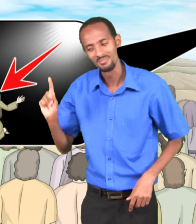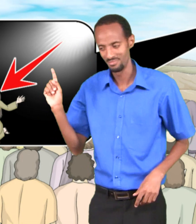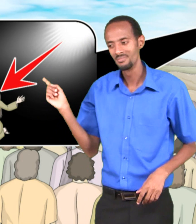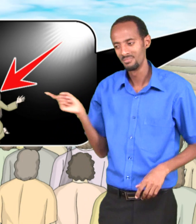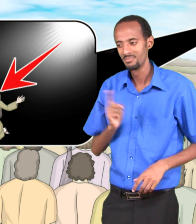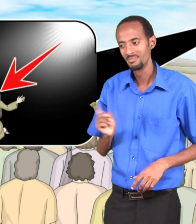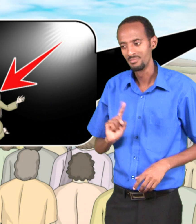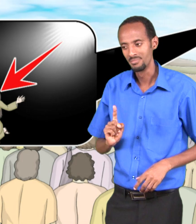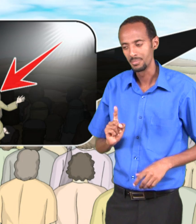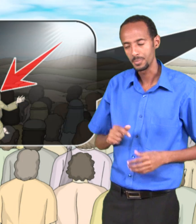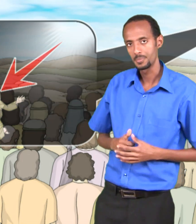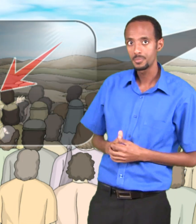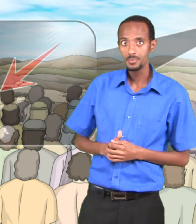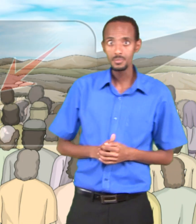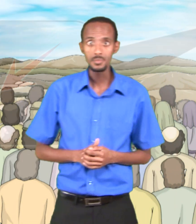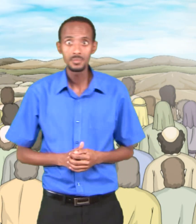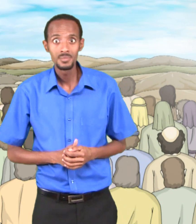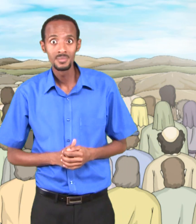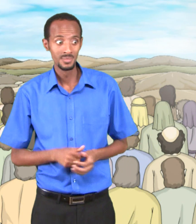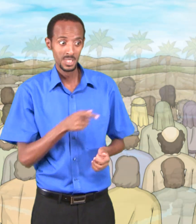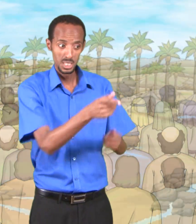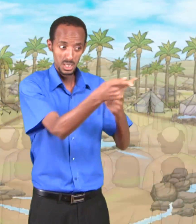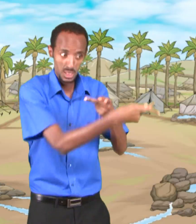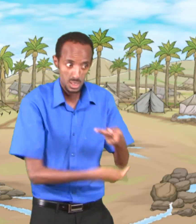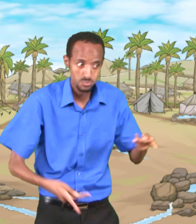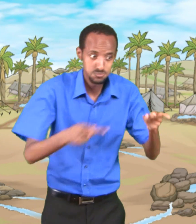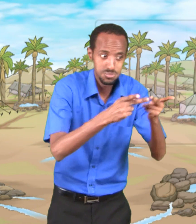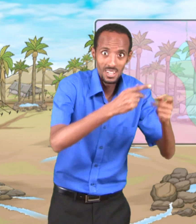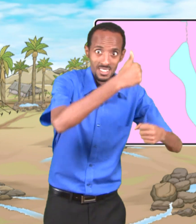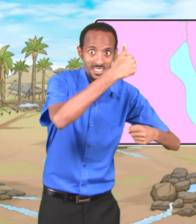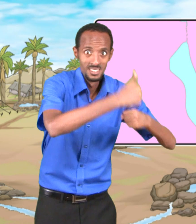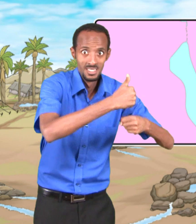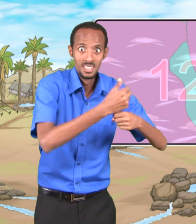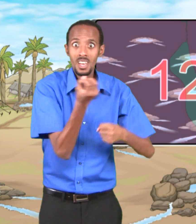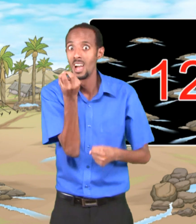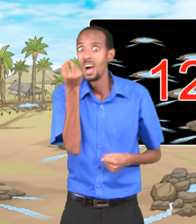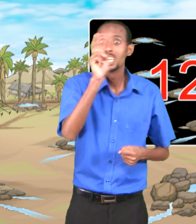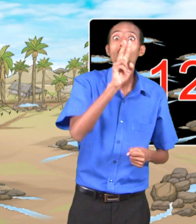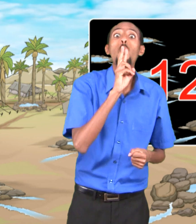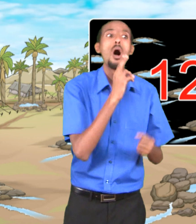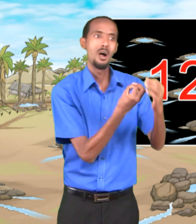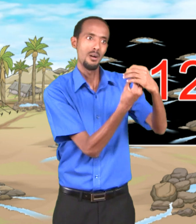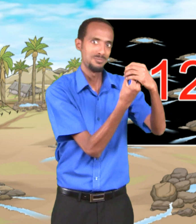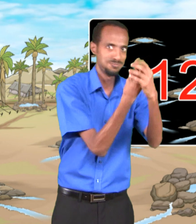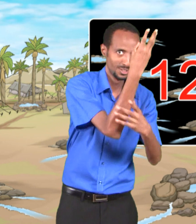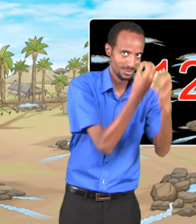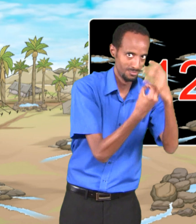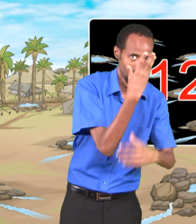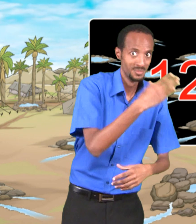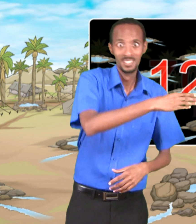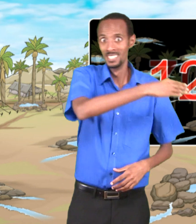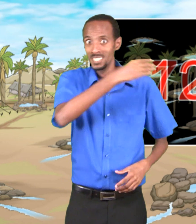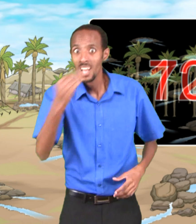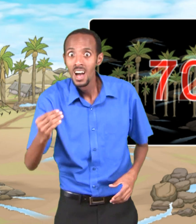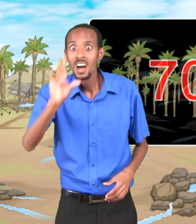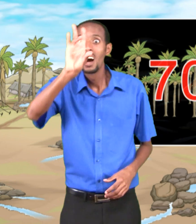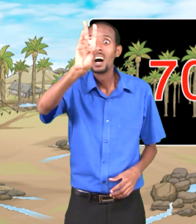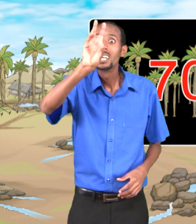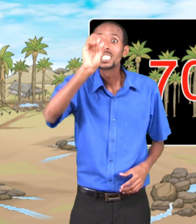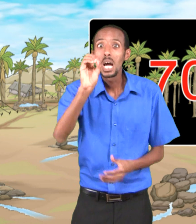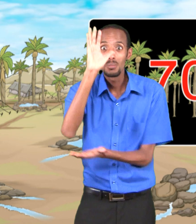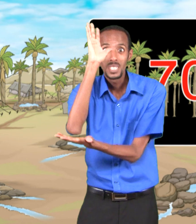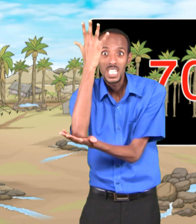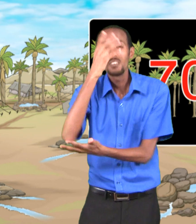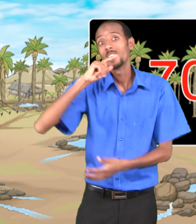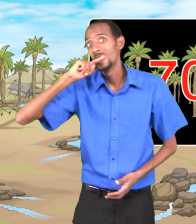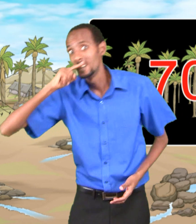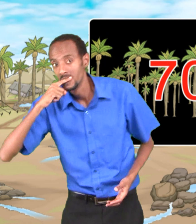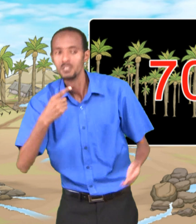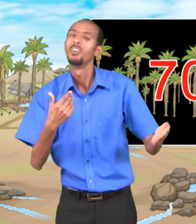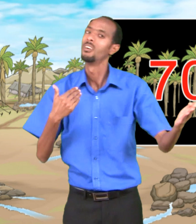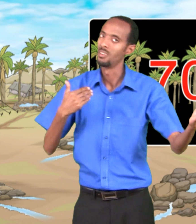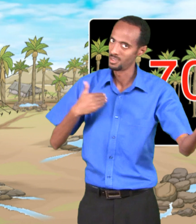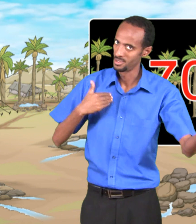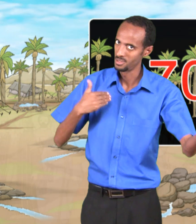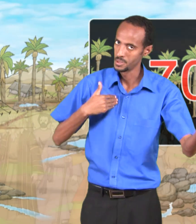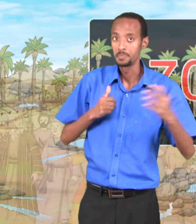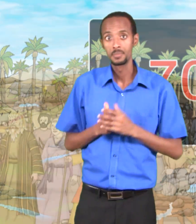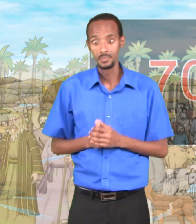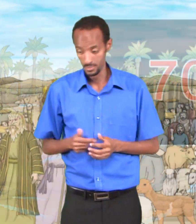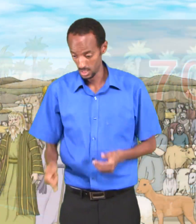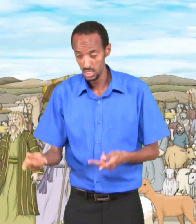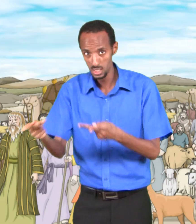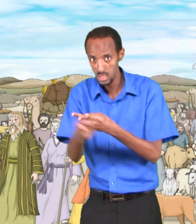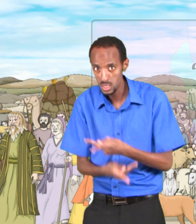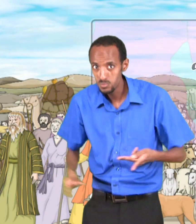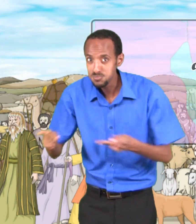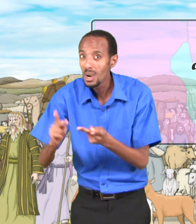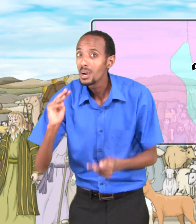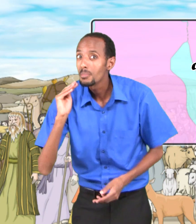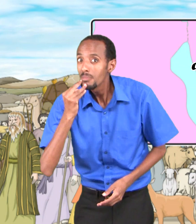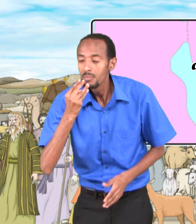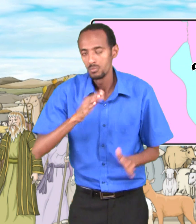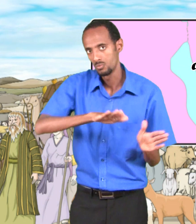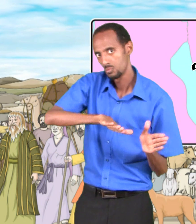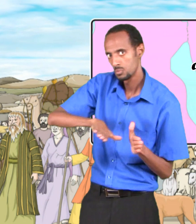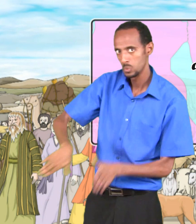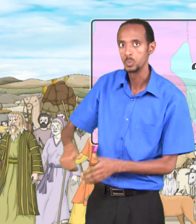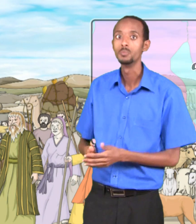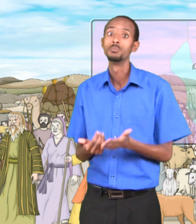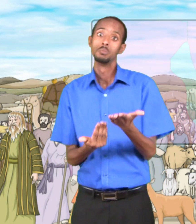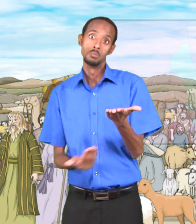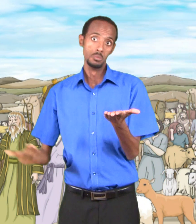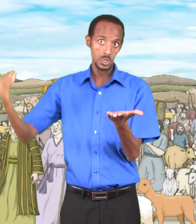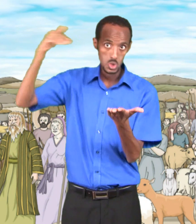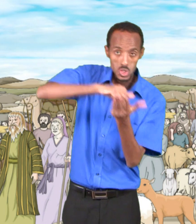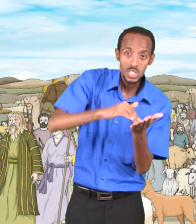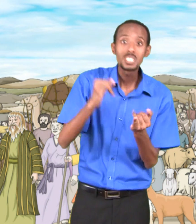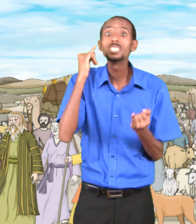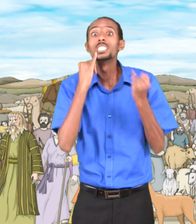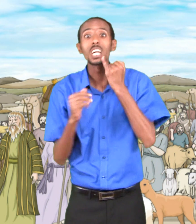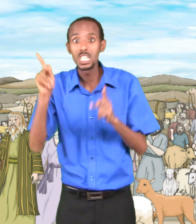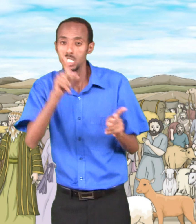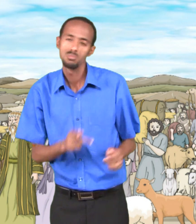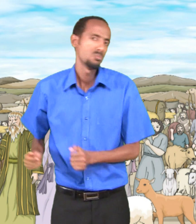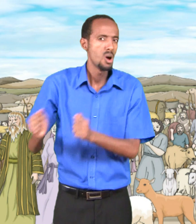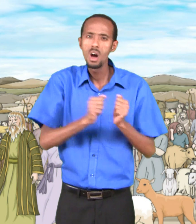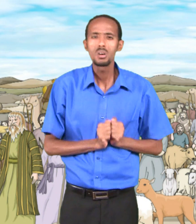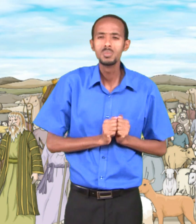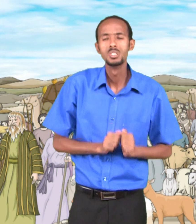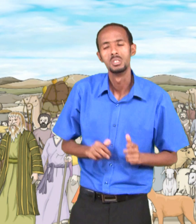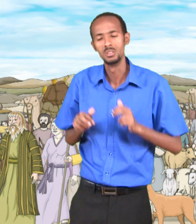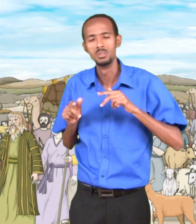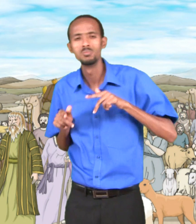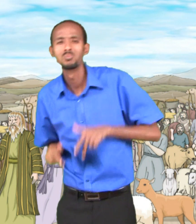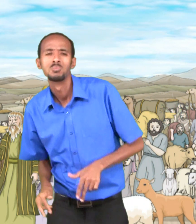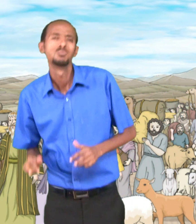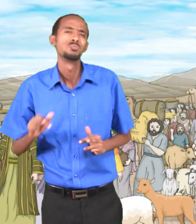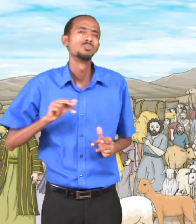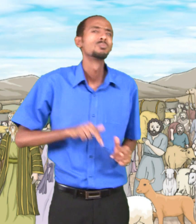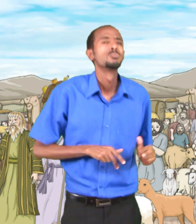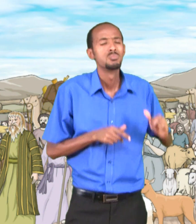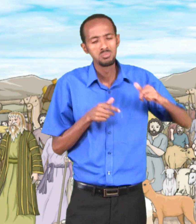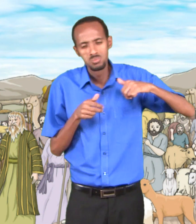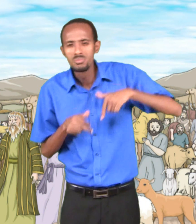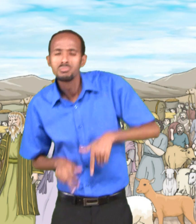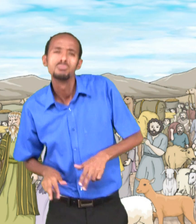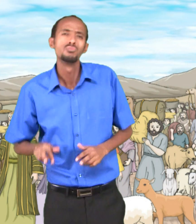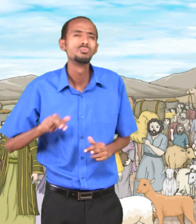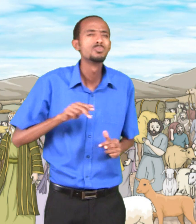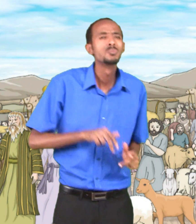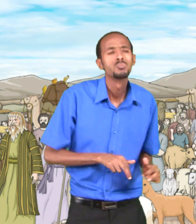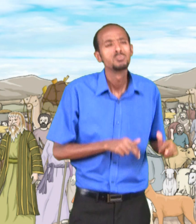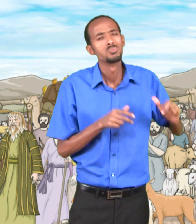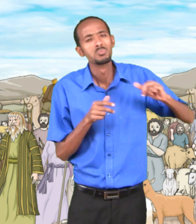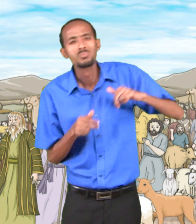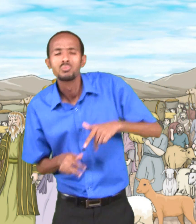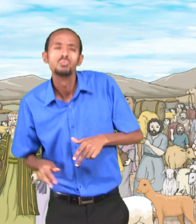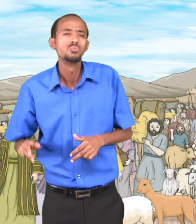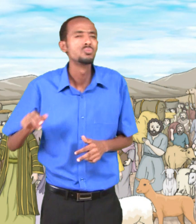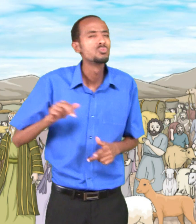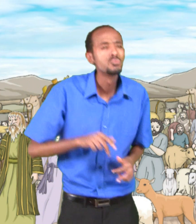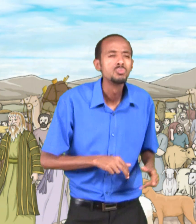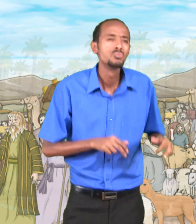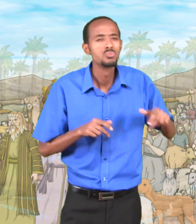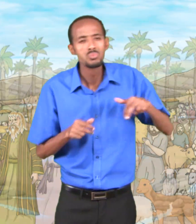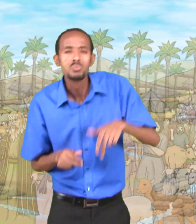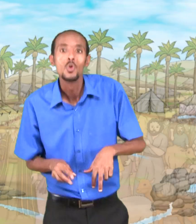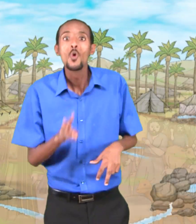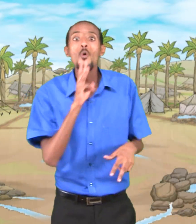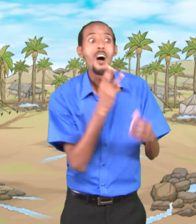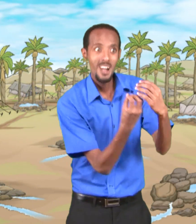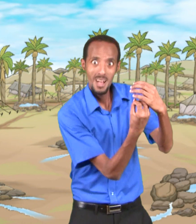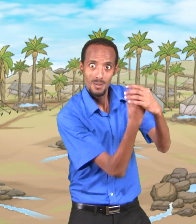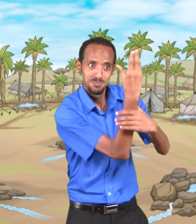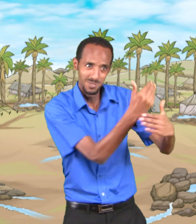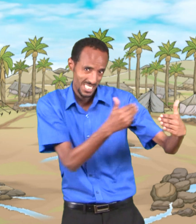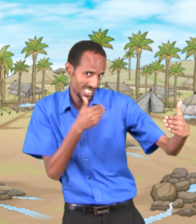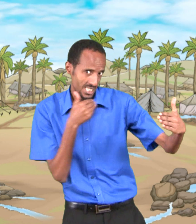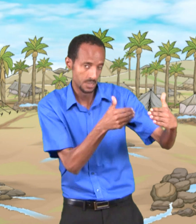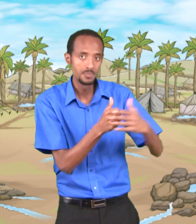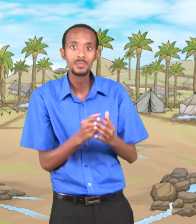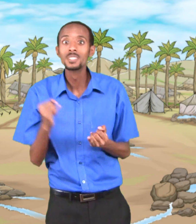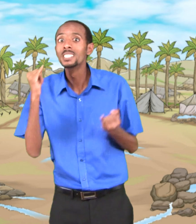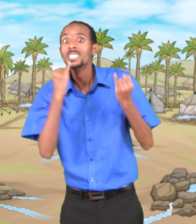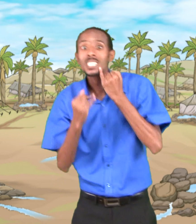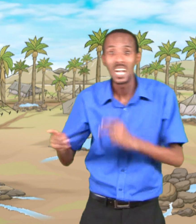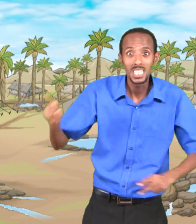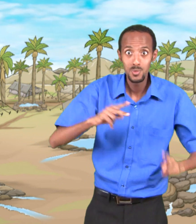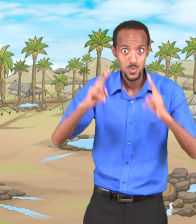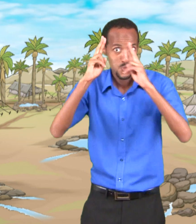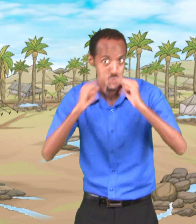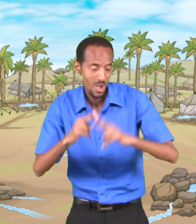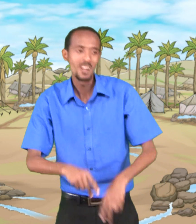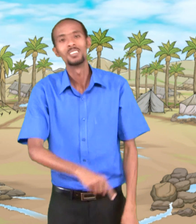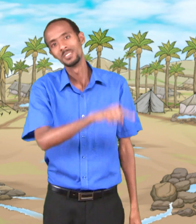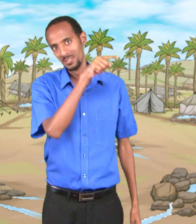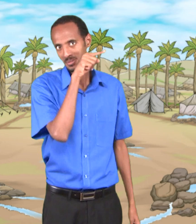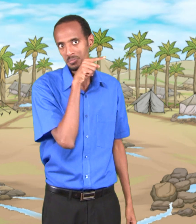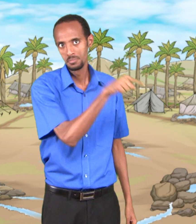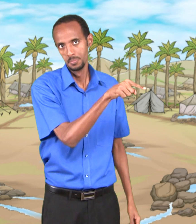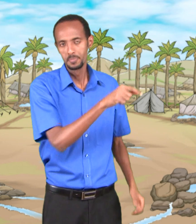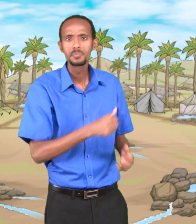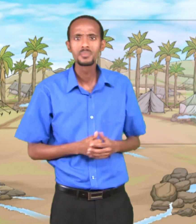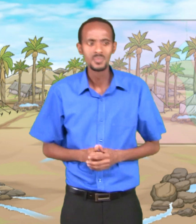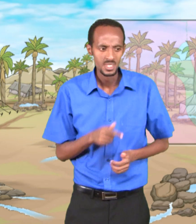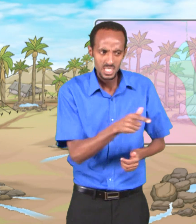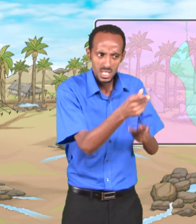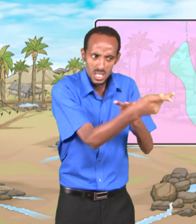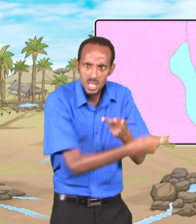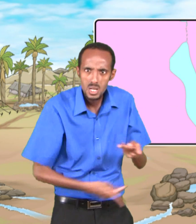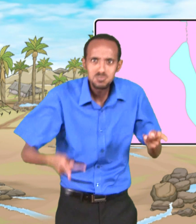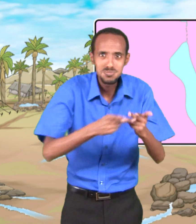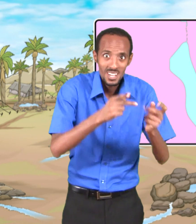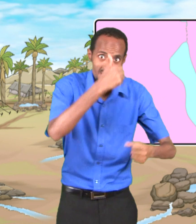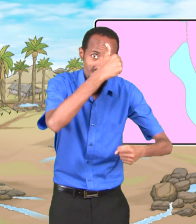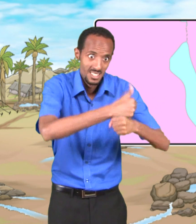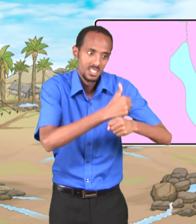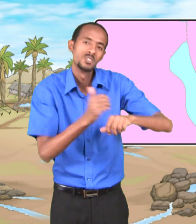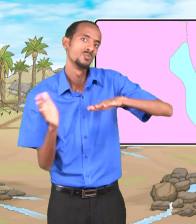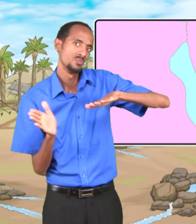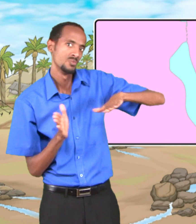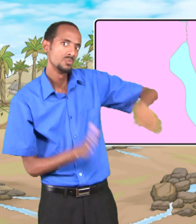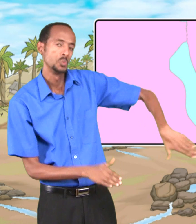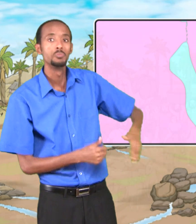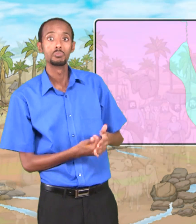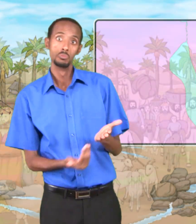Then they came to Elim, where there were twelve springs of water and seventy palm trees, and they camped there by the waters.